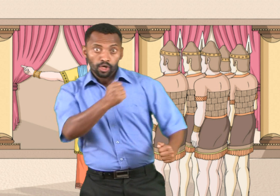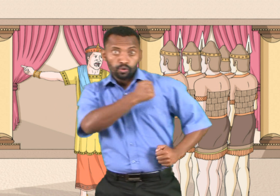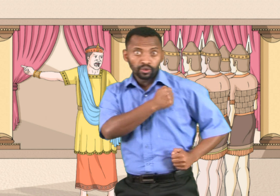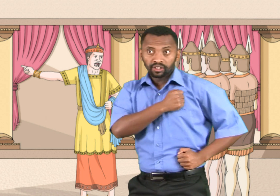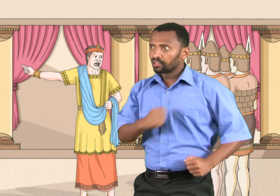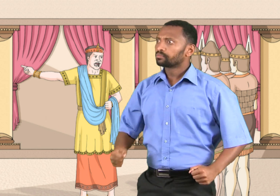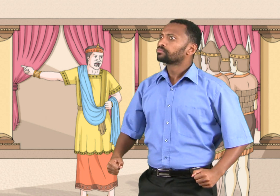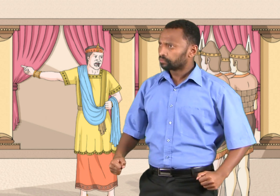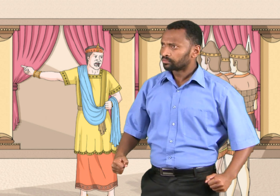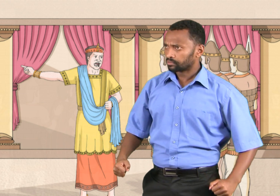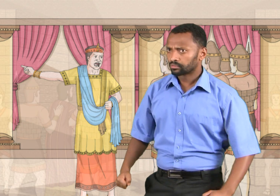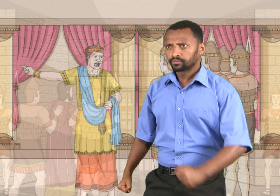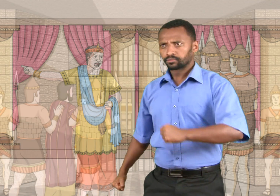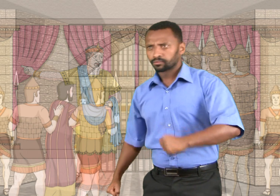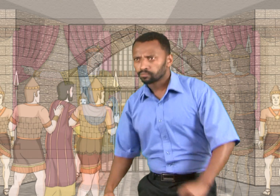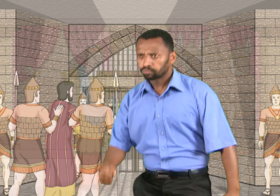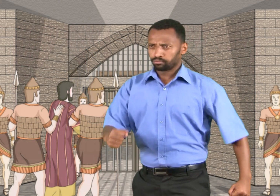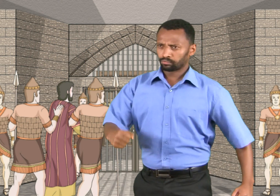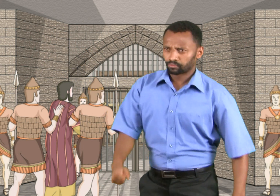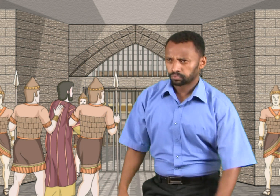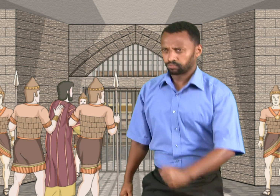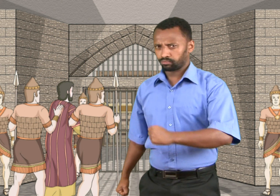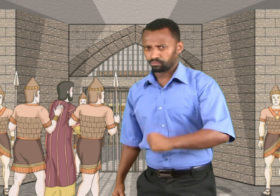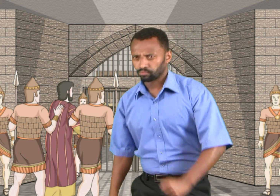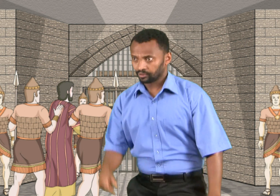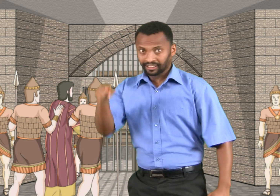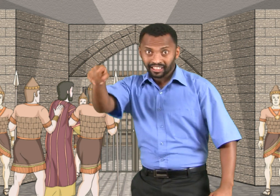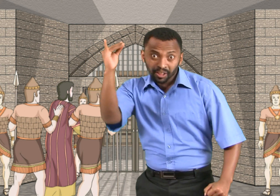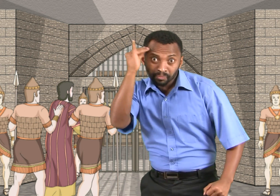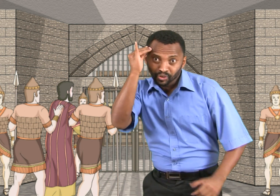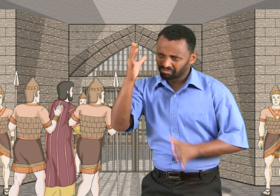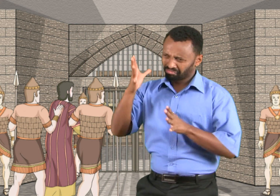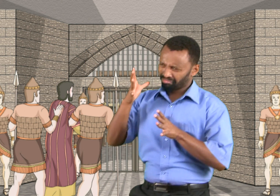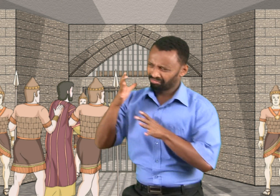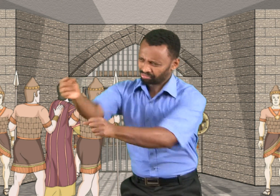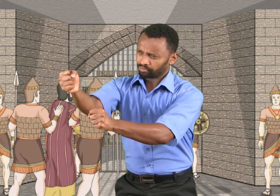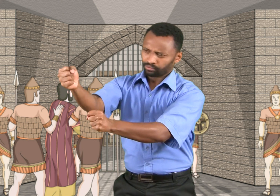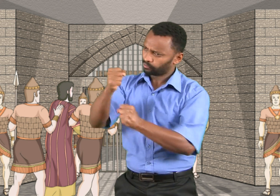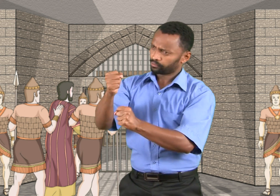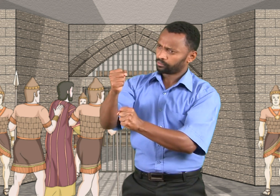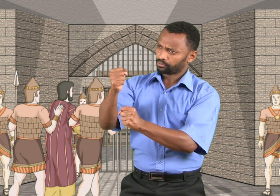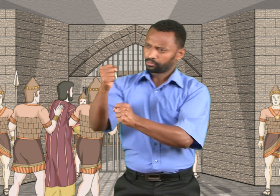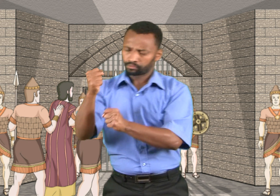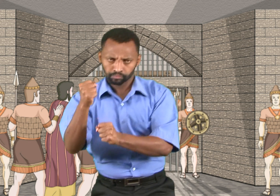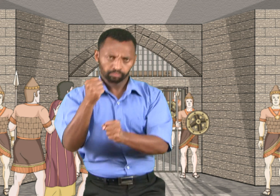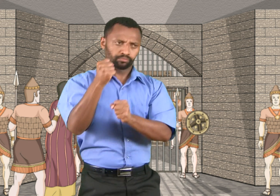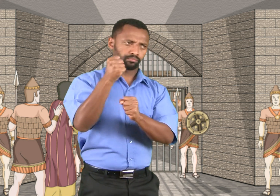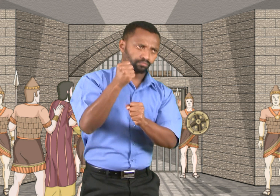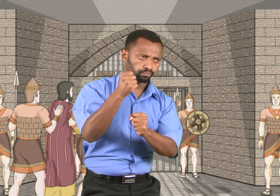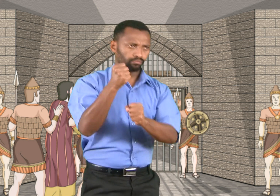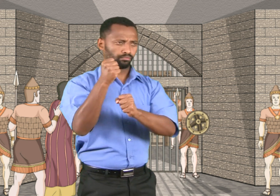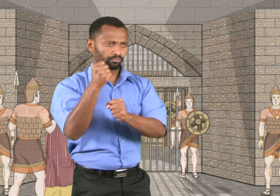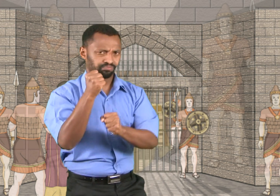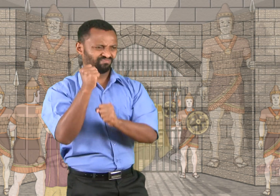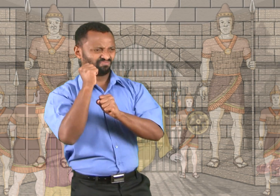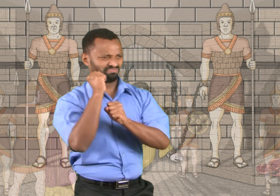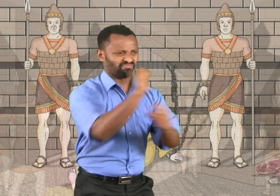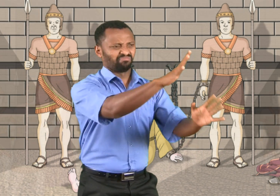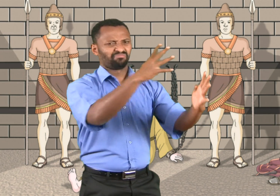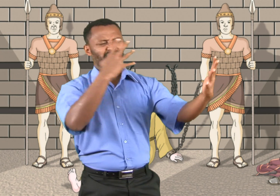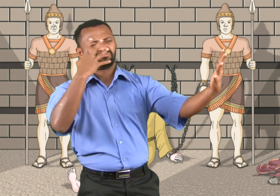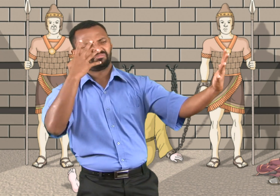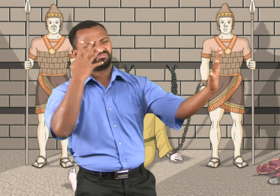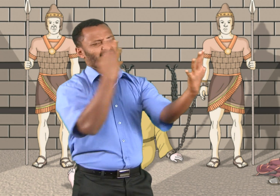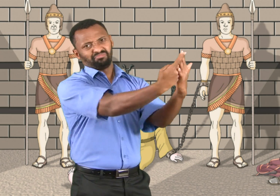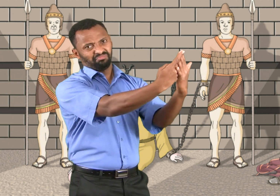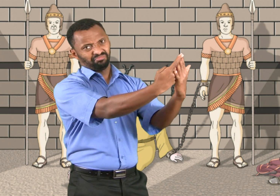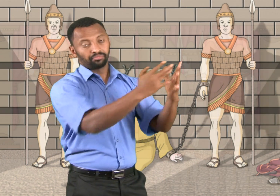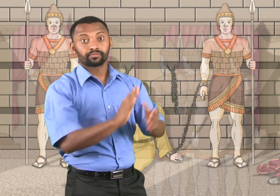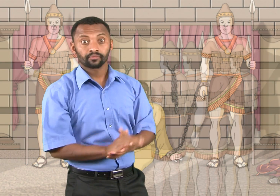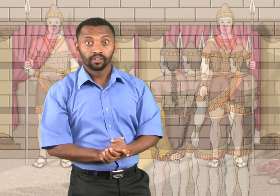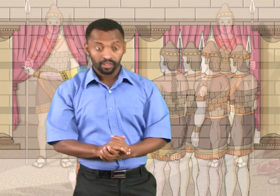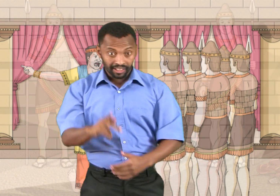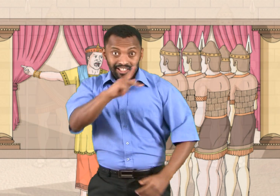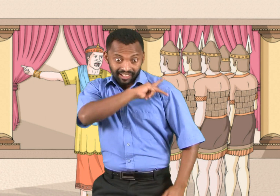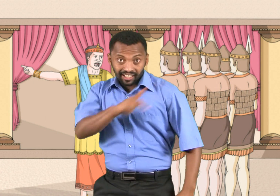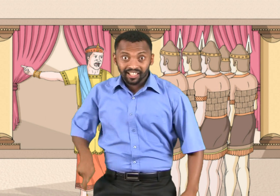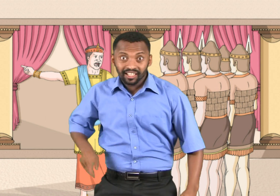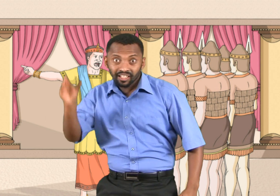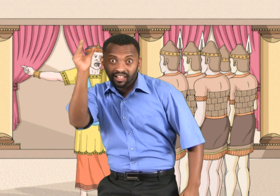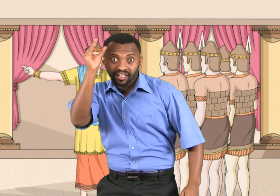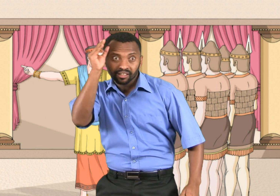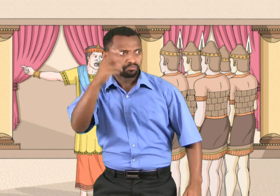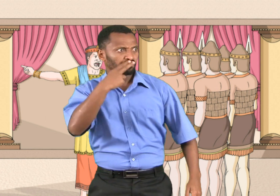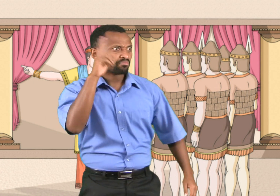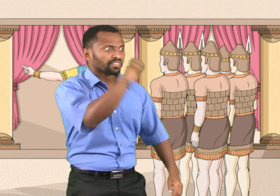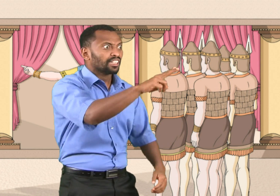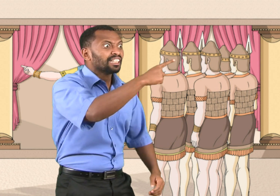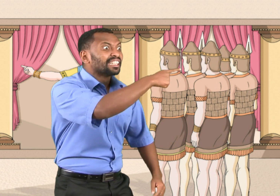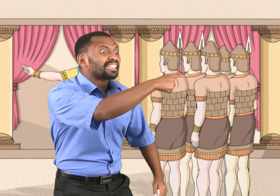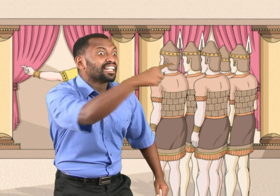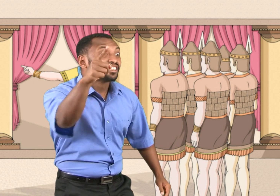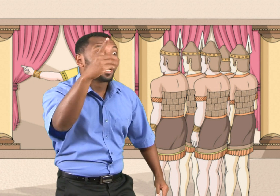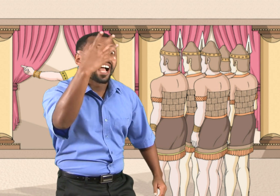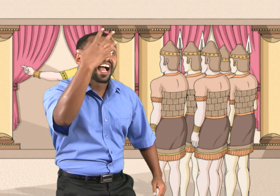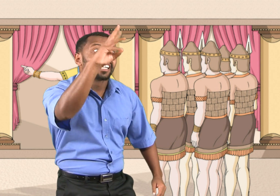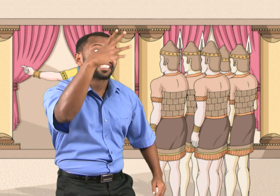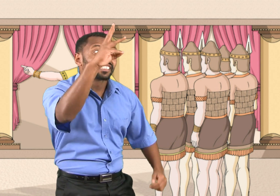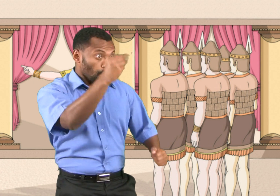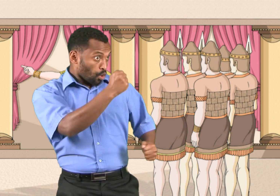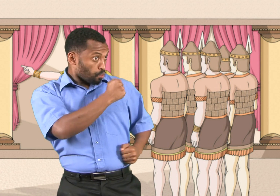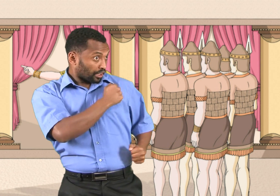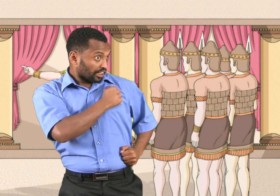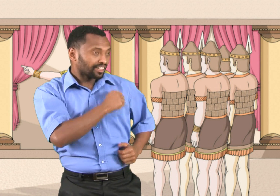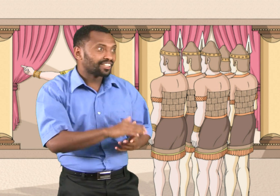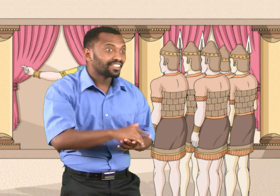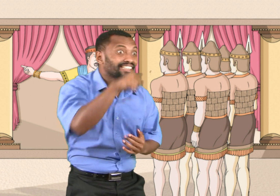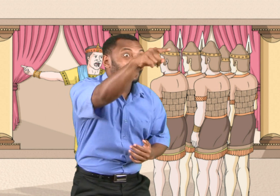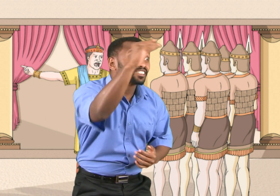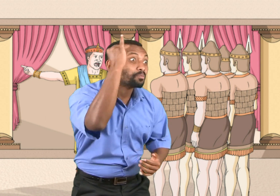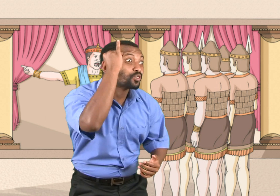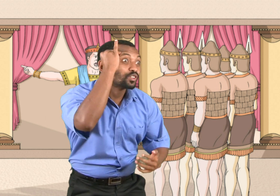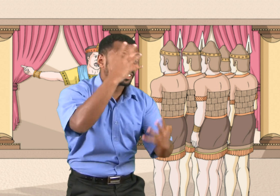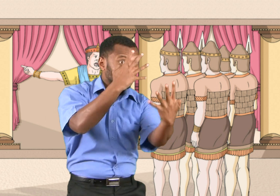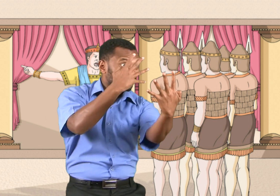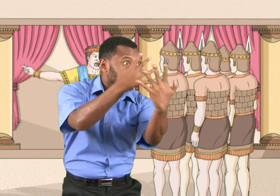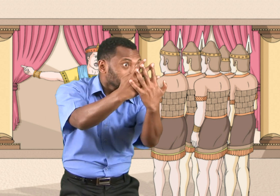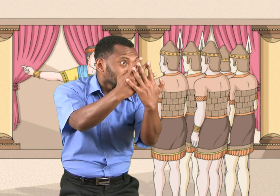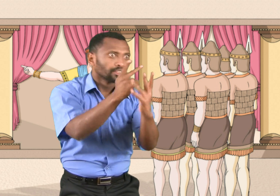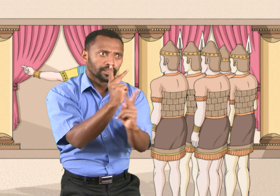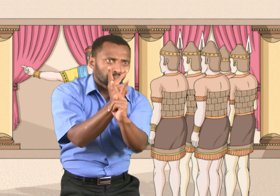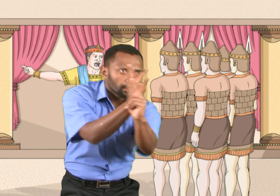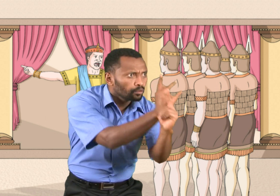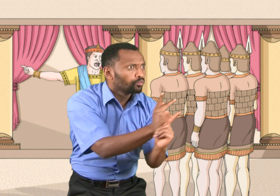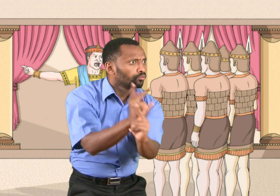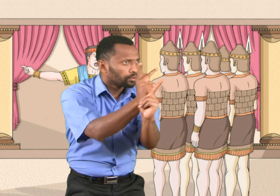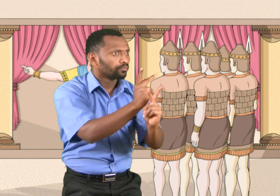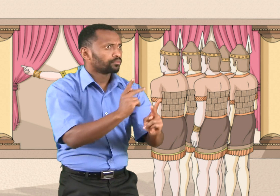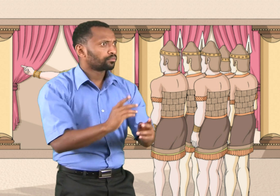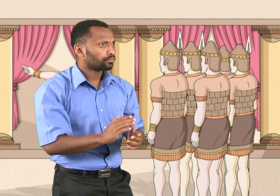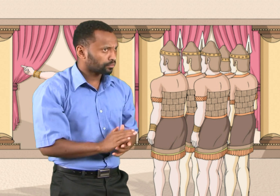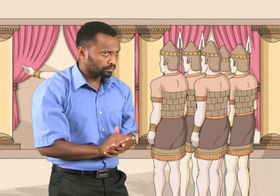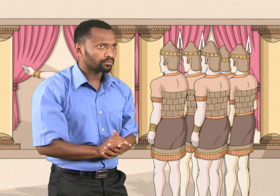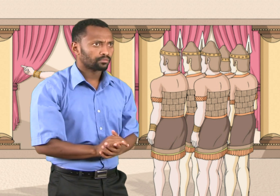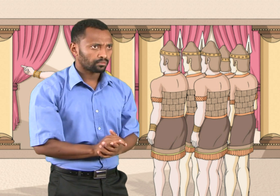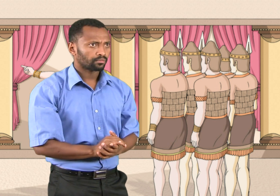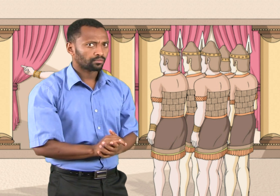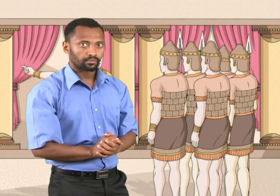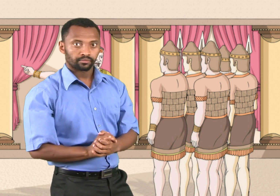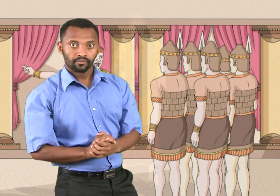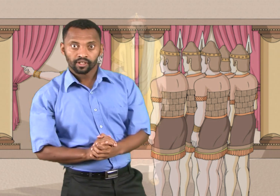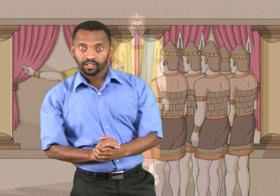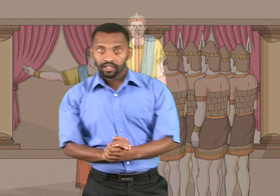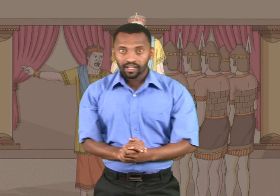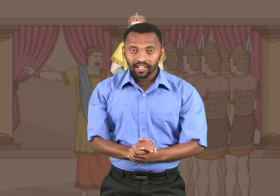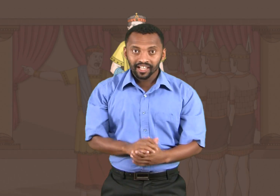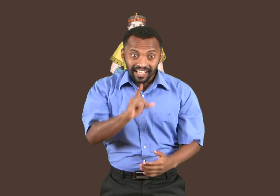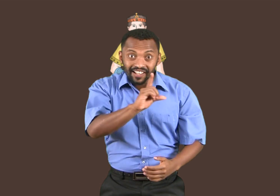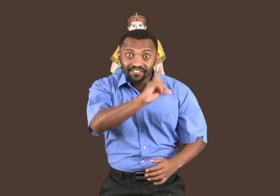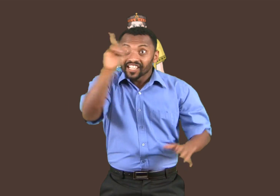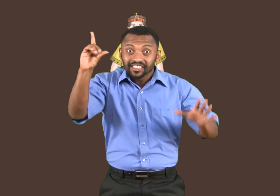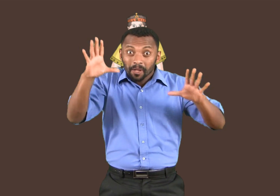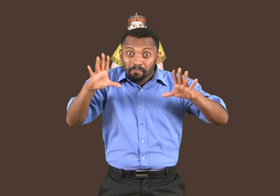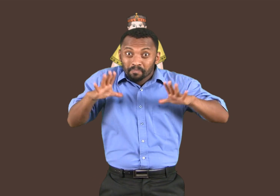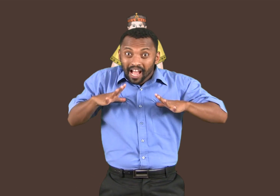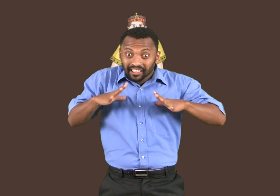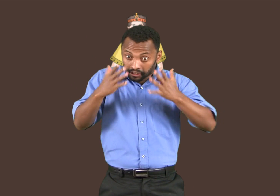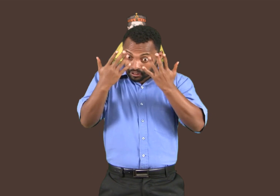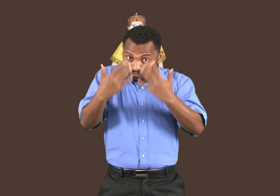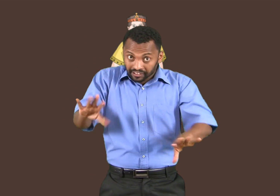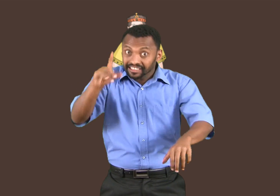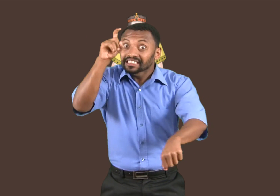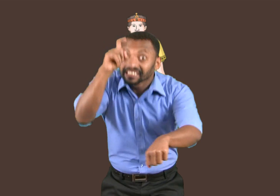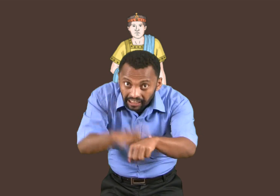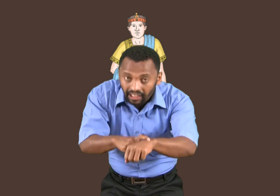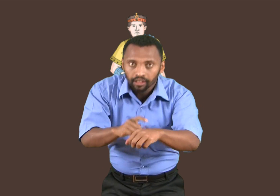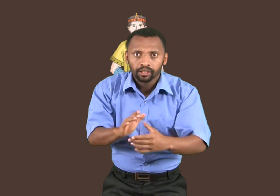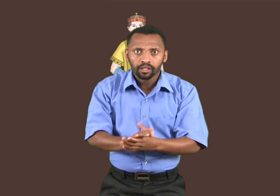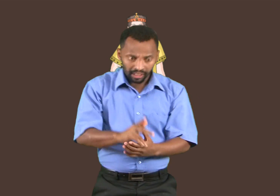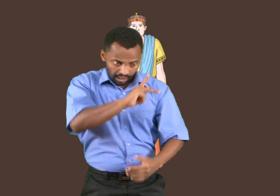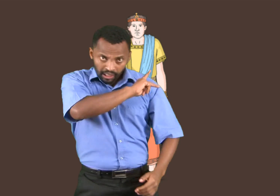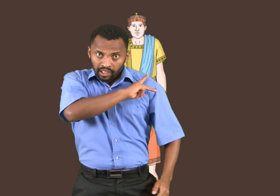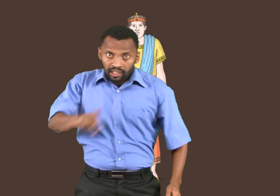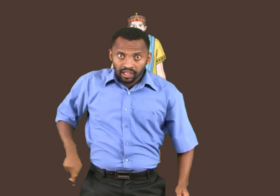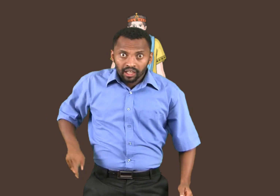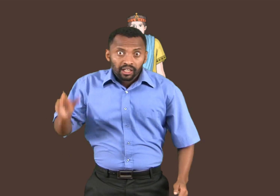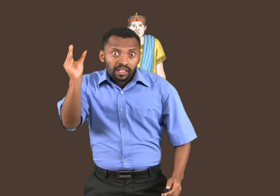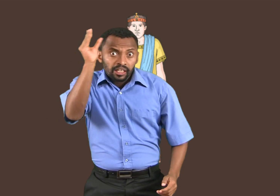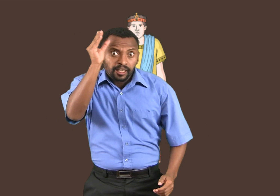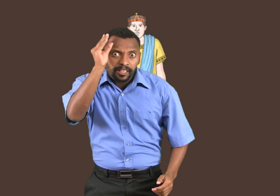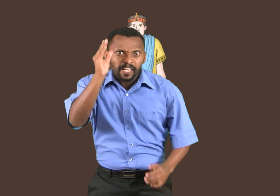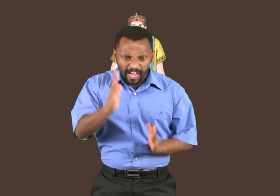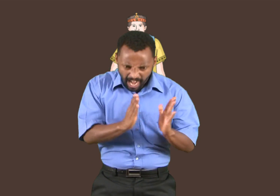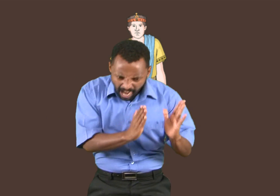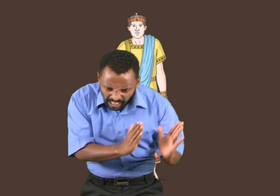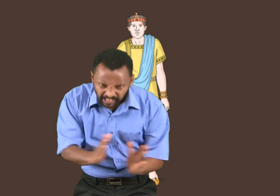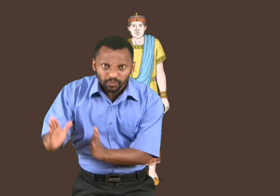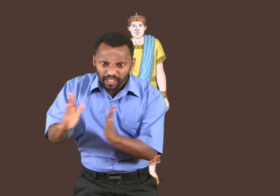He arrested him and put him in prison, handing him over to be guarded by four squads of four soldiers each.